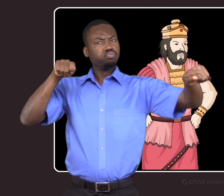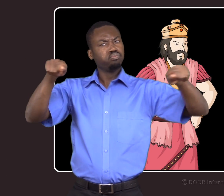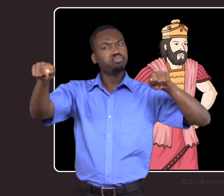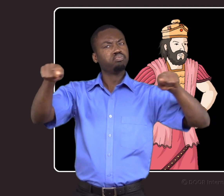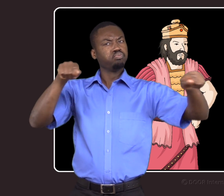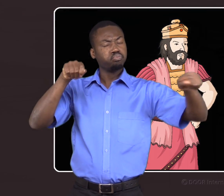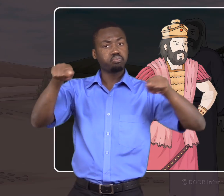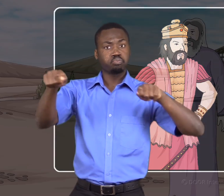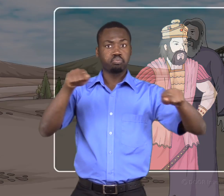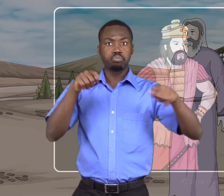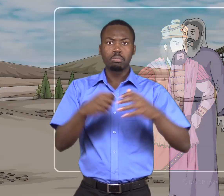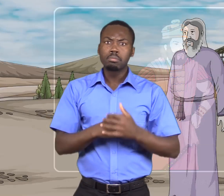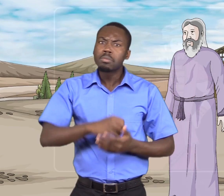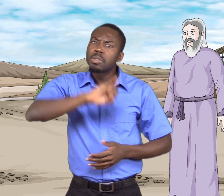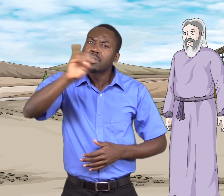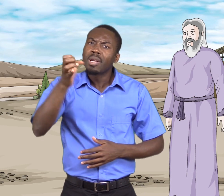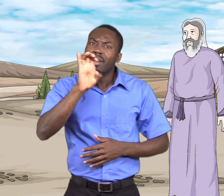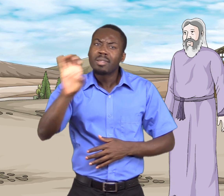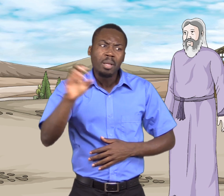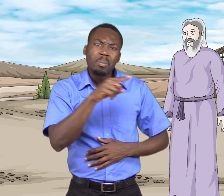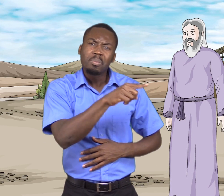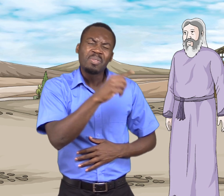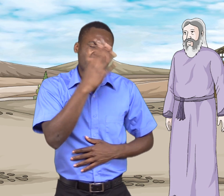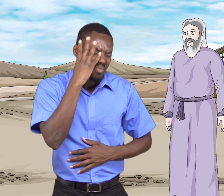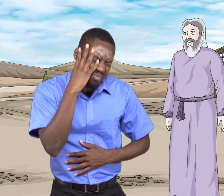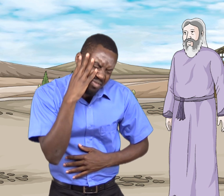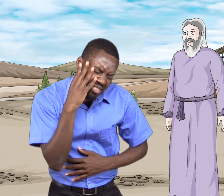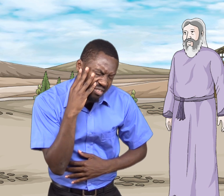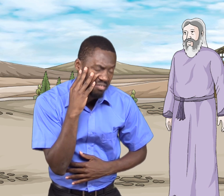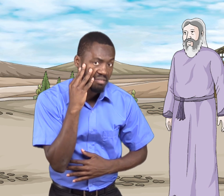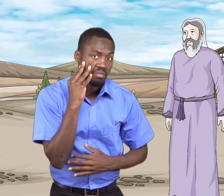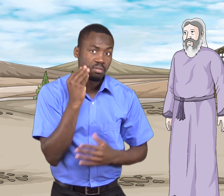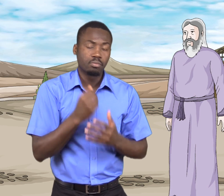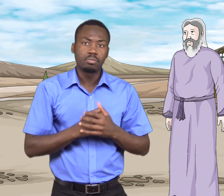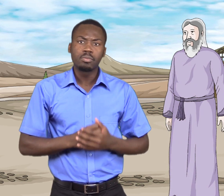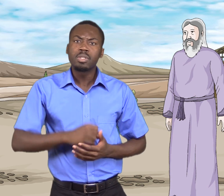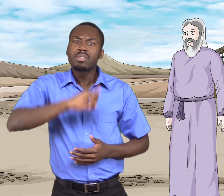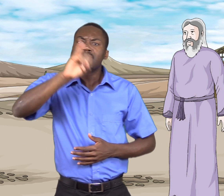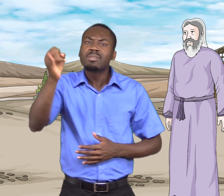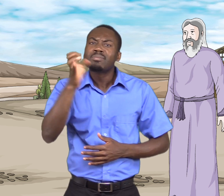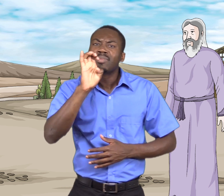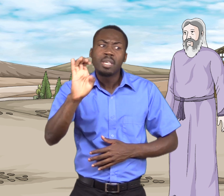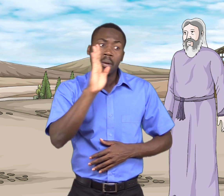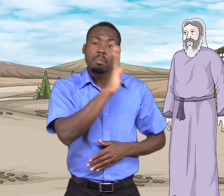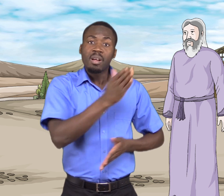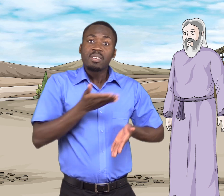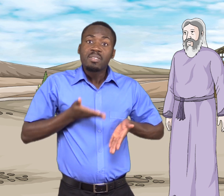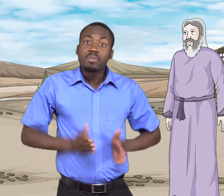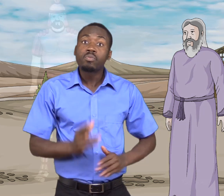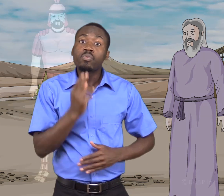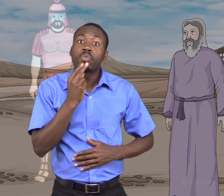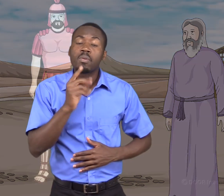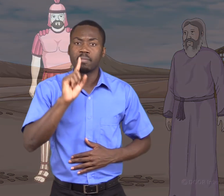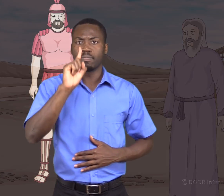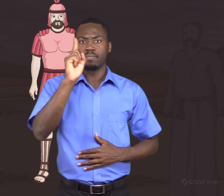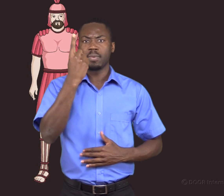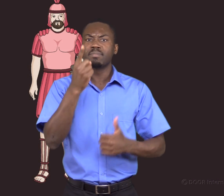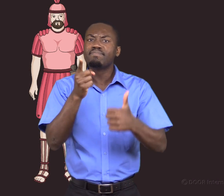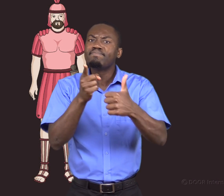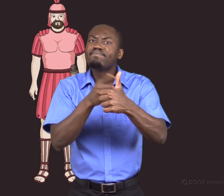And Jesse was old and well along in years.